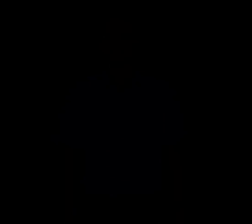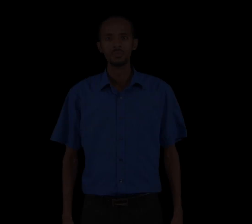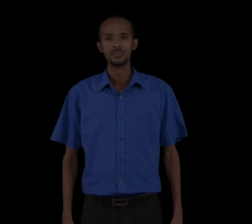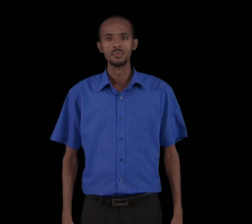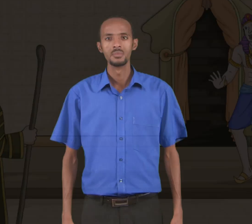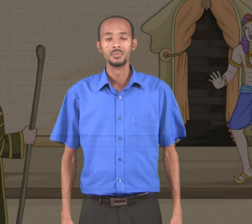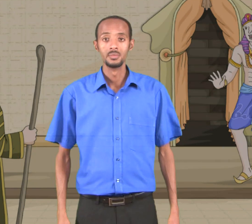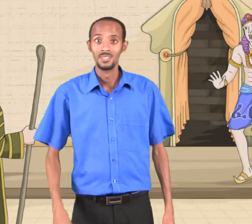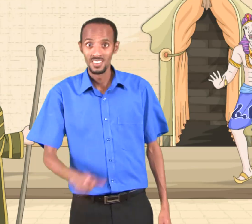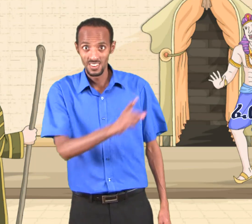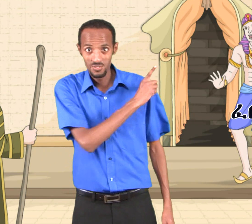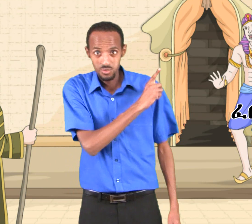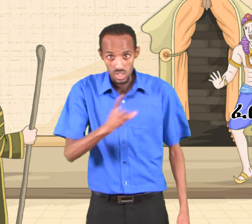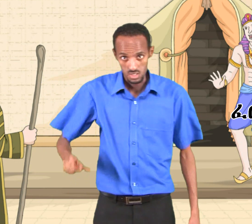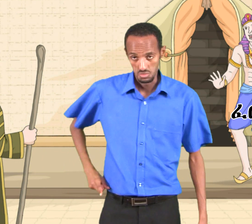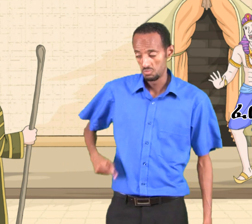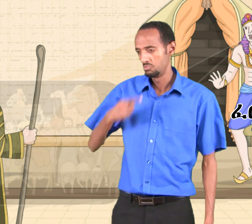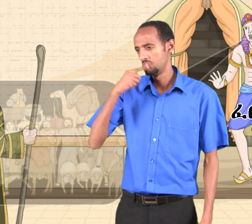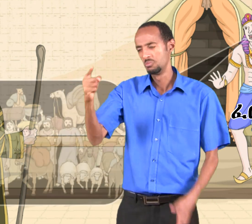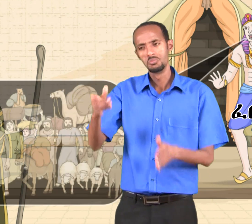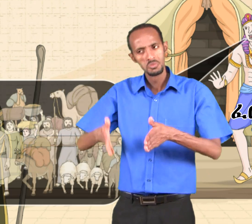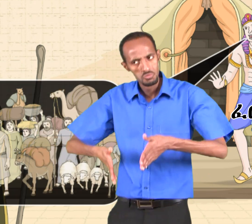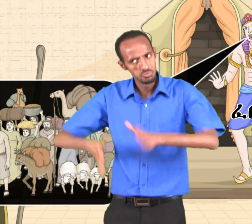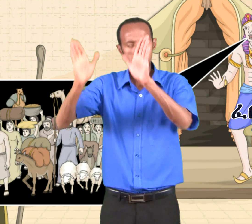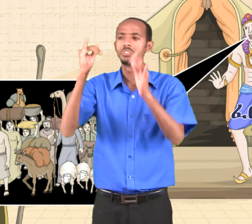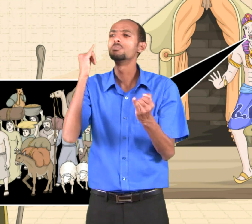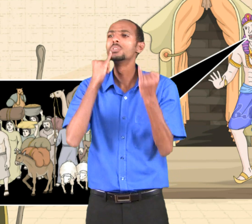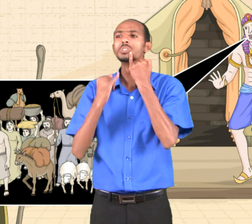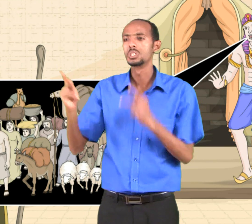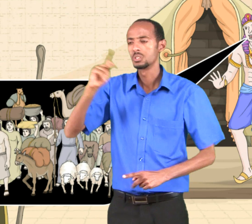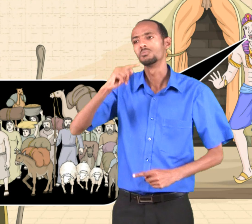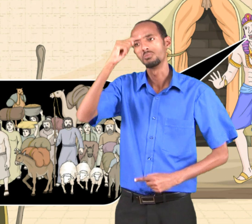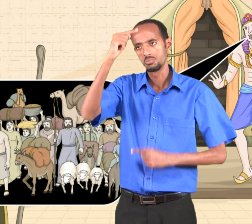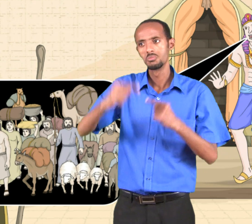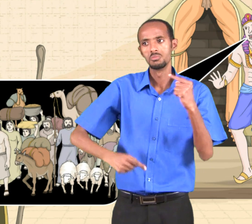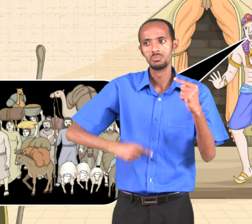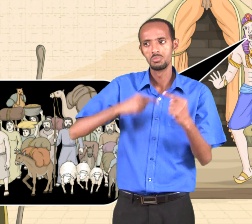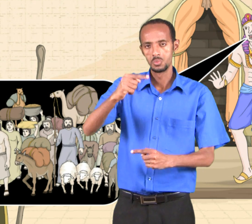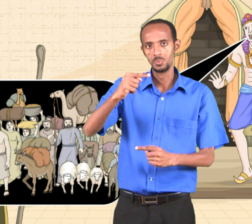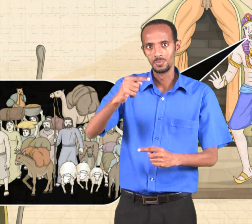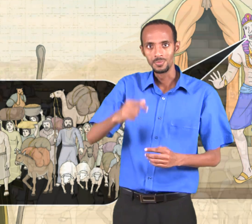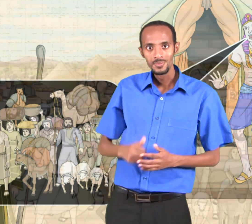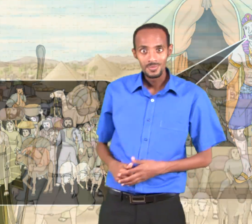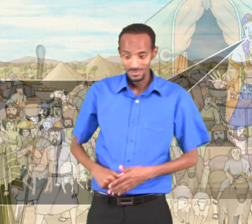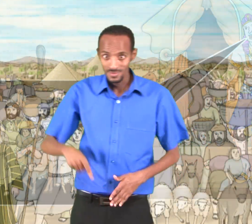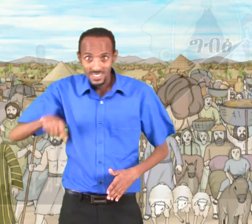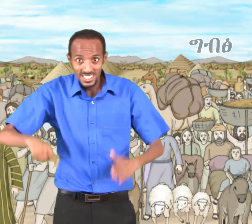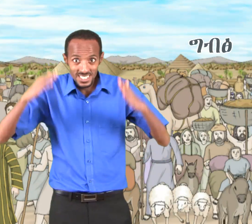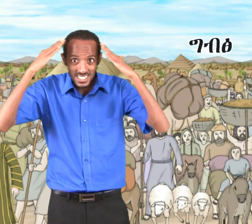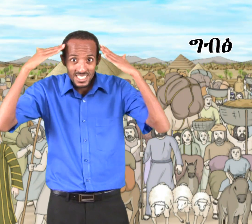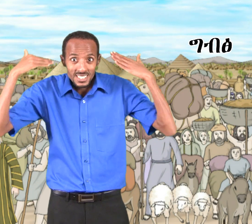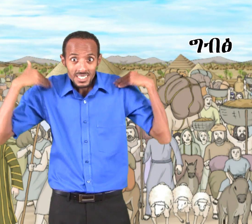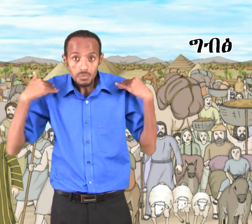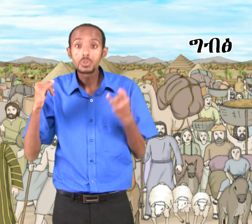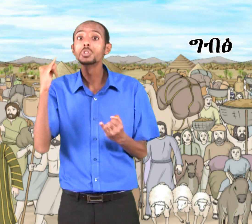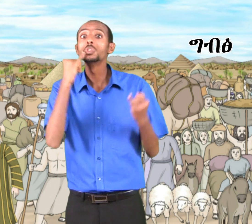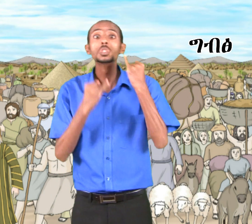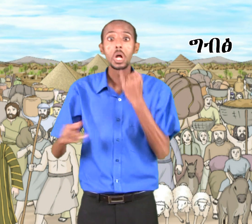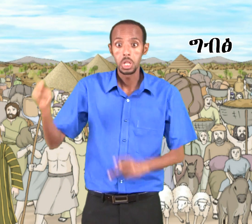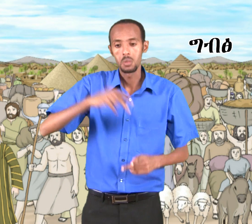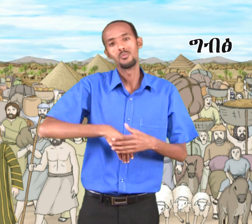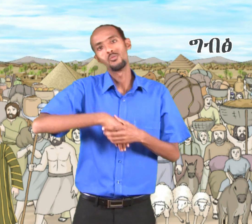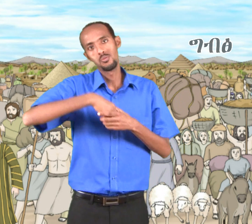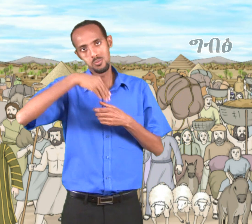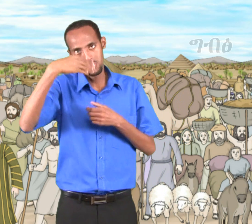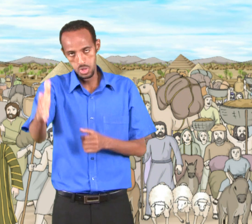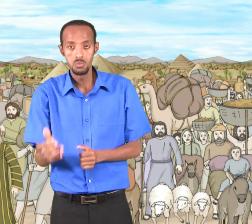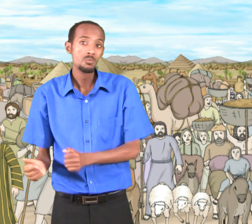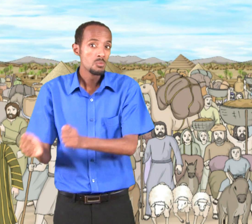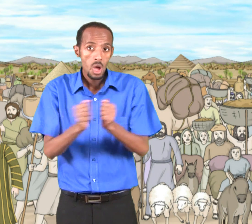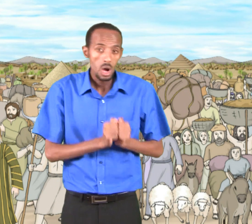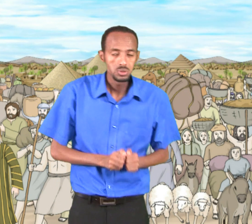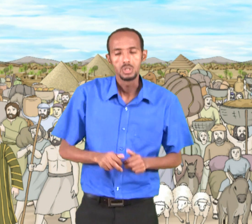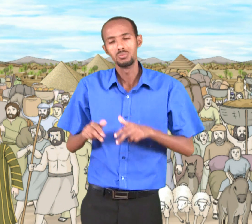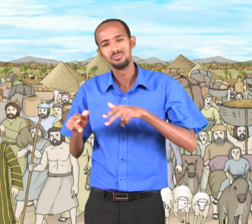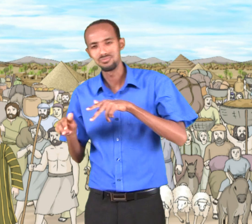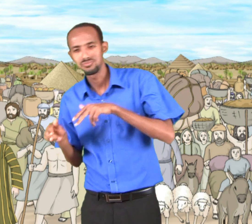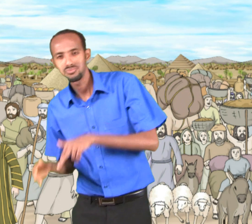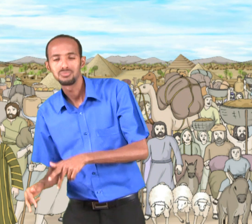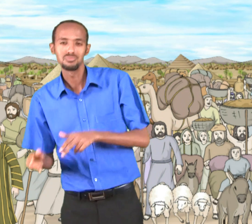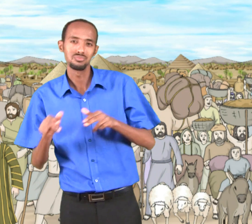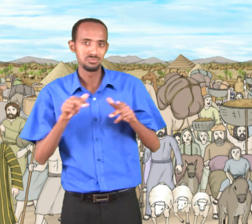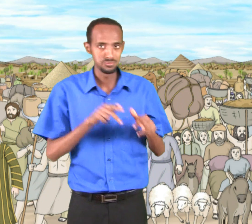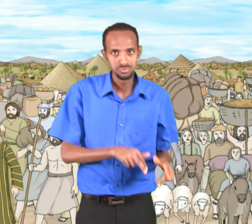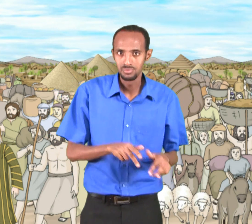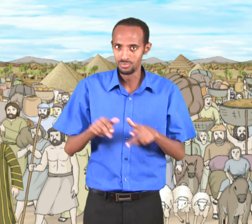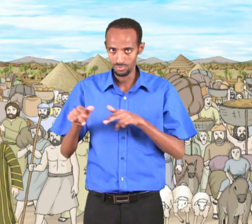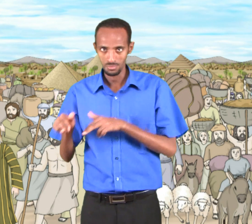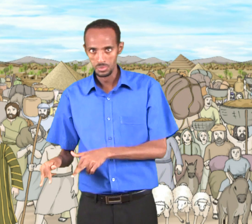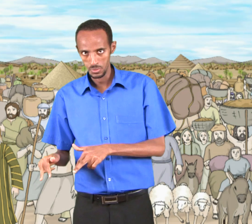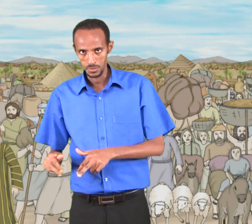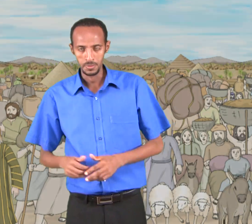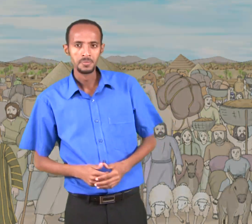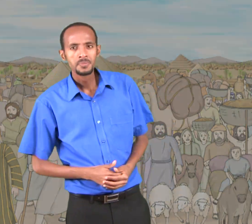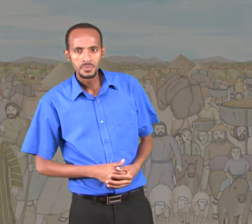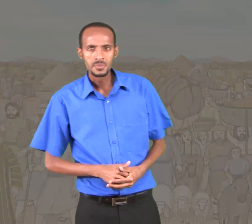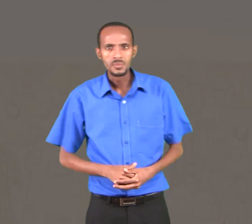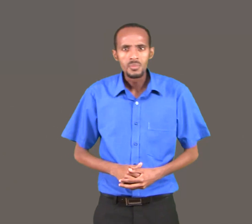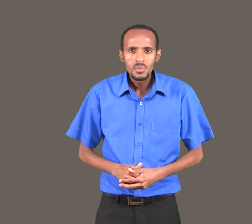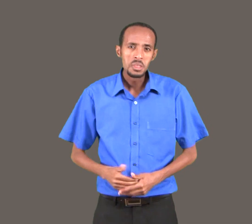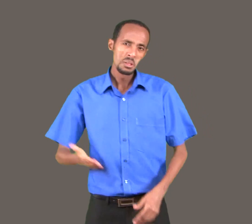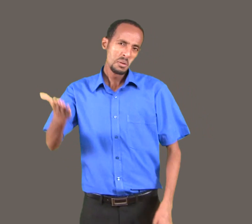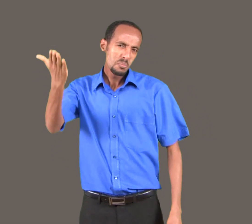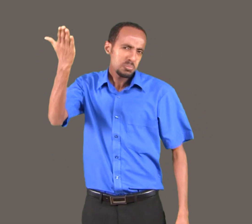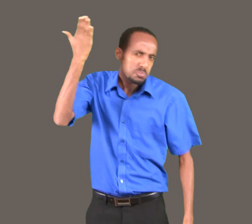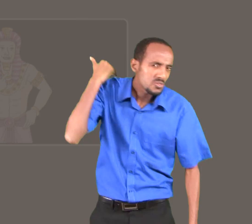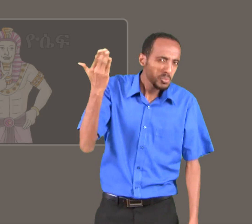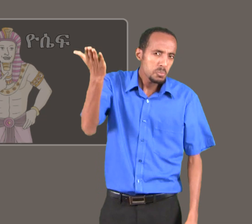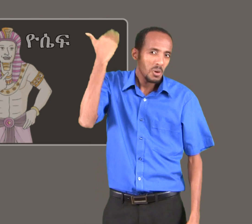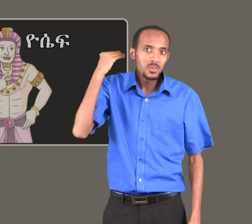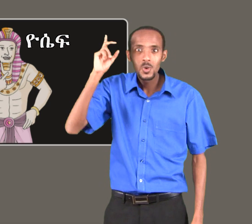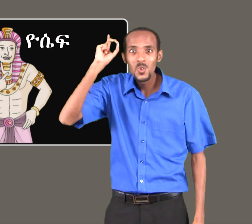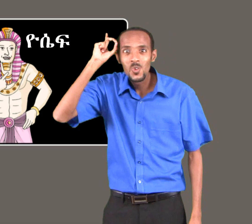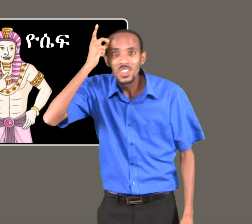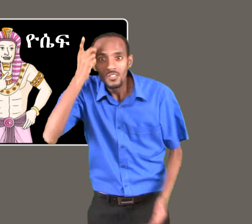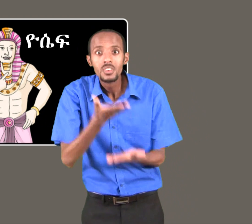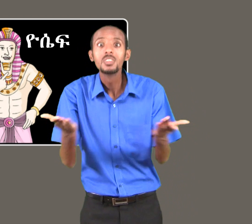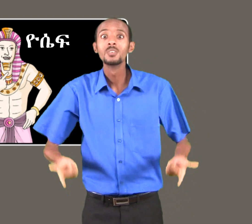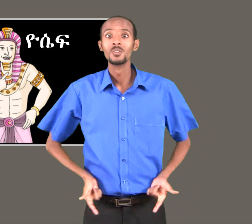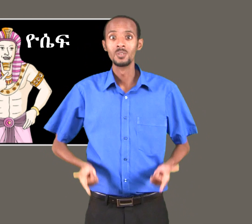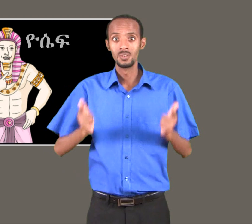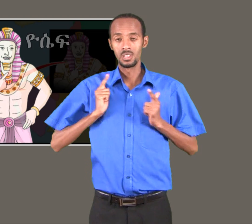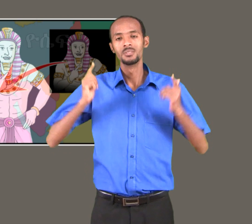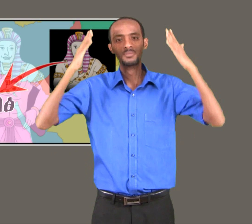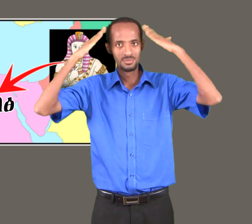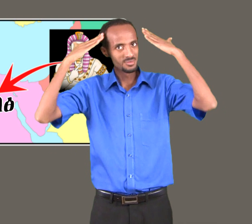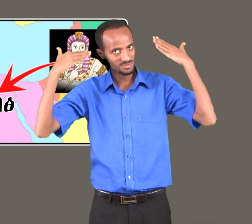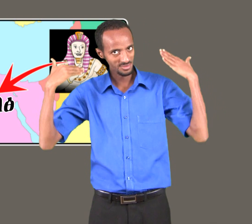When Pharaoh let the people go, God did not lead them along the road through the land of the Philistines, though it was shorter. For God said, “If the people face war, they might change their minds and return to Egypt.” So God led the people around by the way of the wilderness toward the Red Sea. And the Israelites left the land of Egypt arrayed for battle.